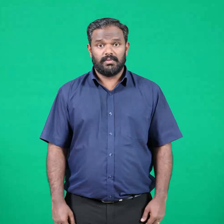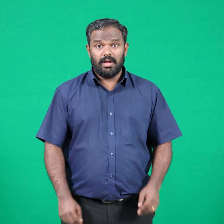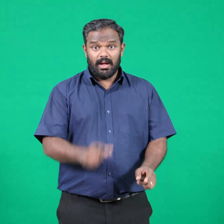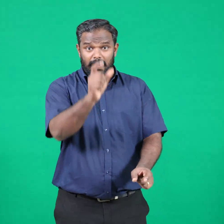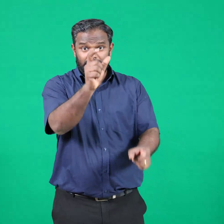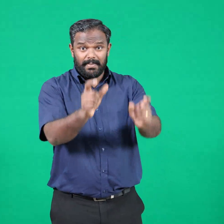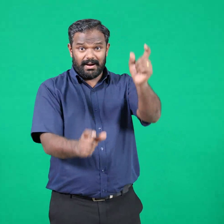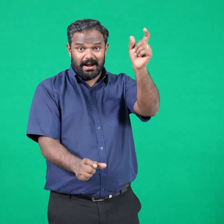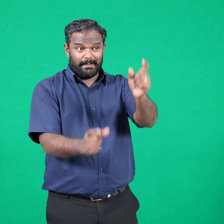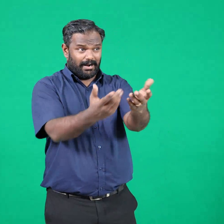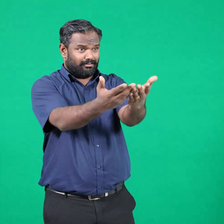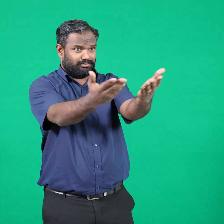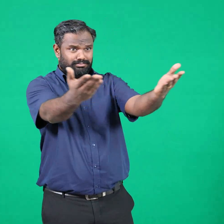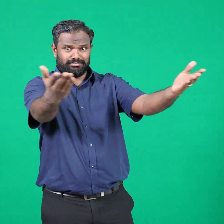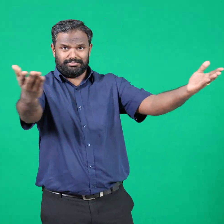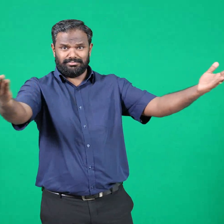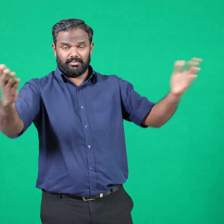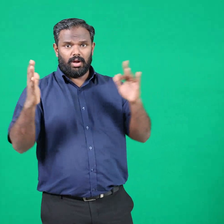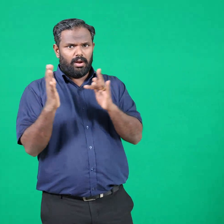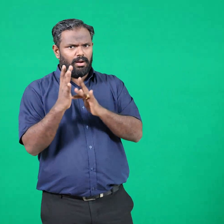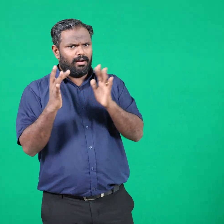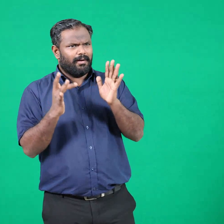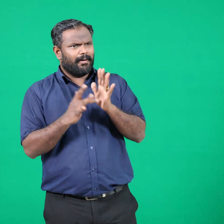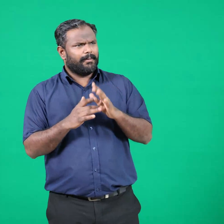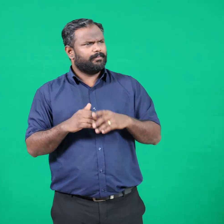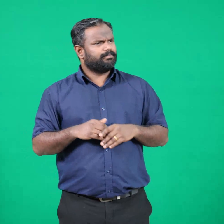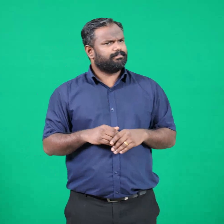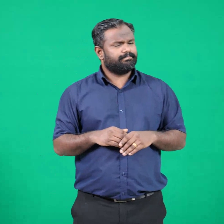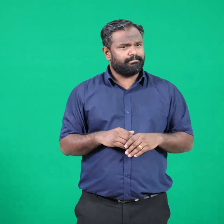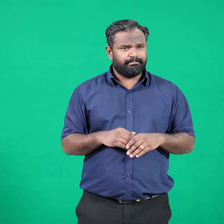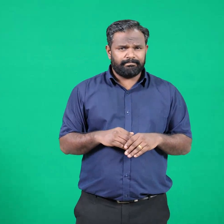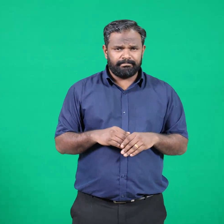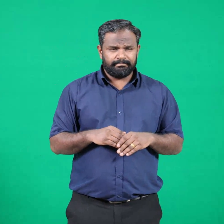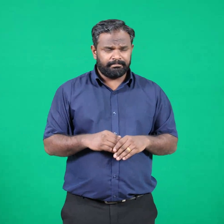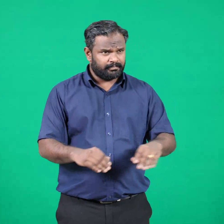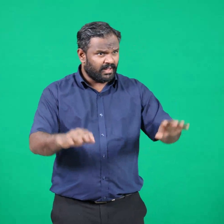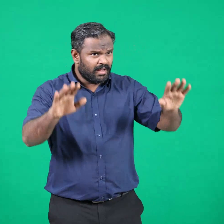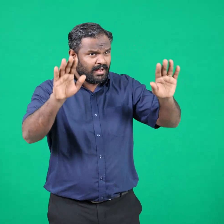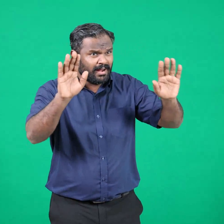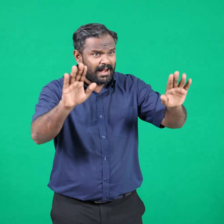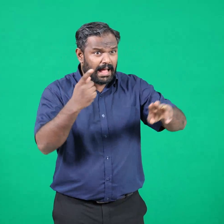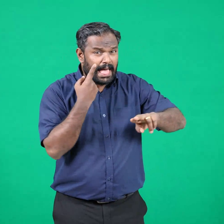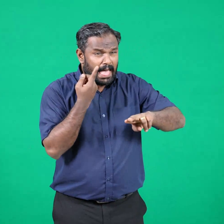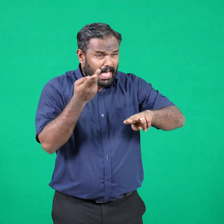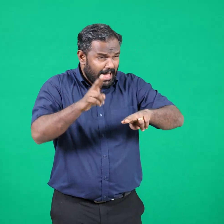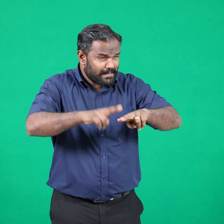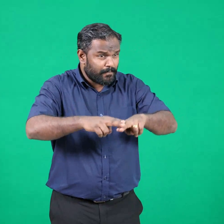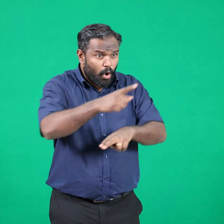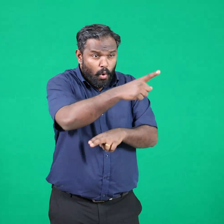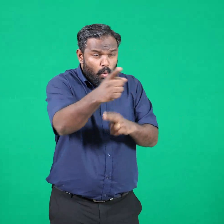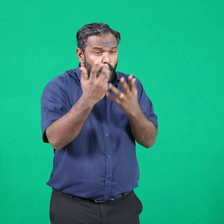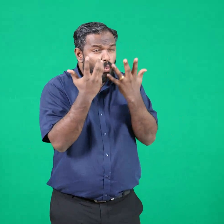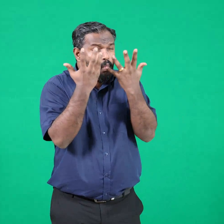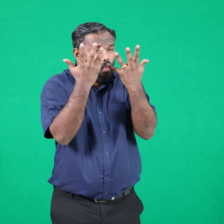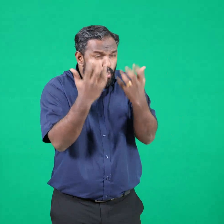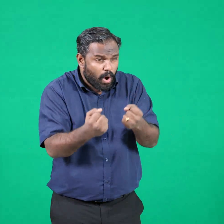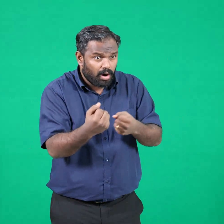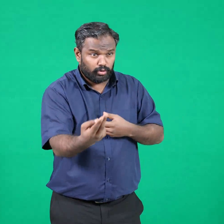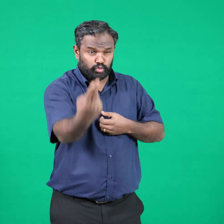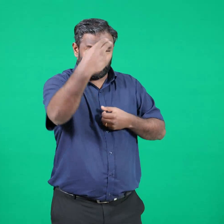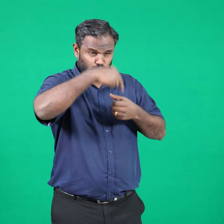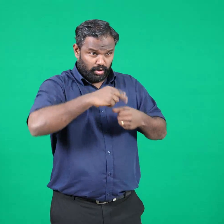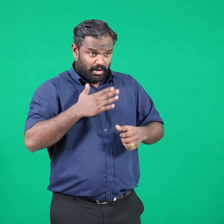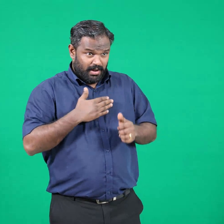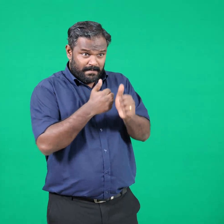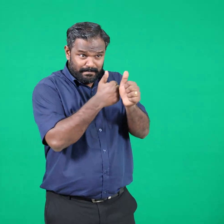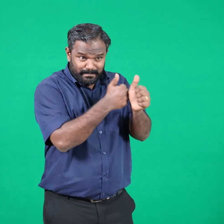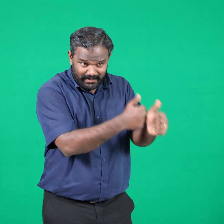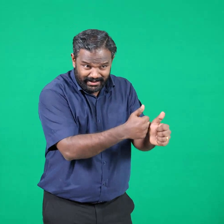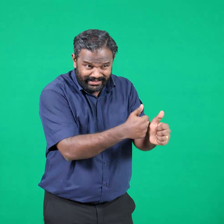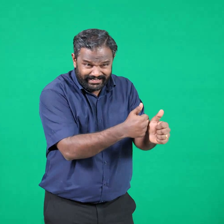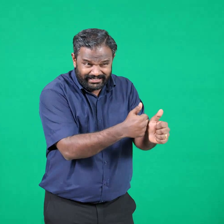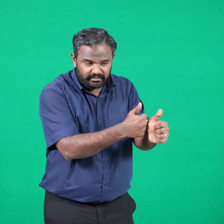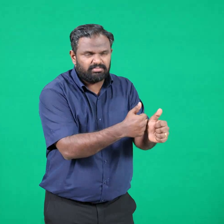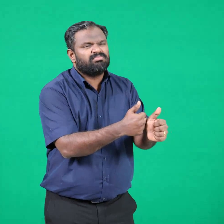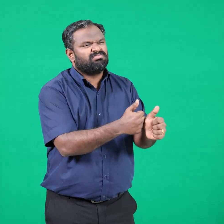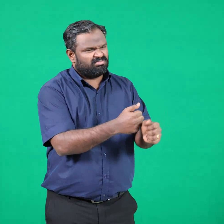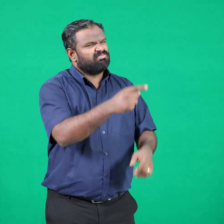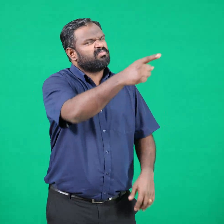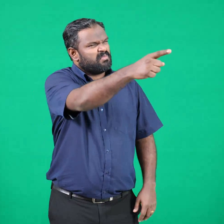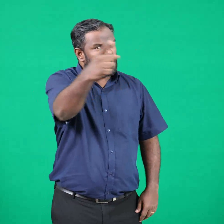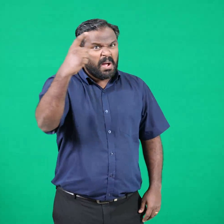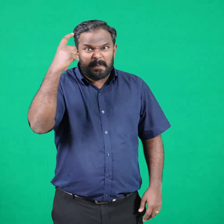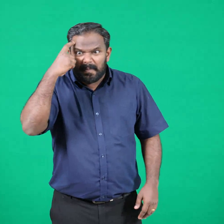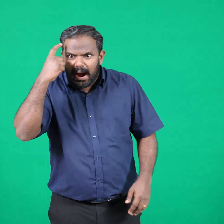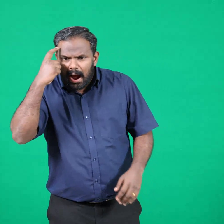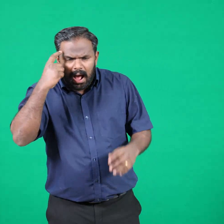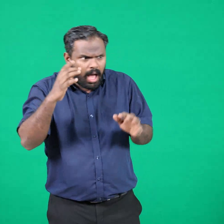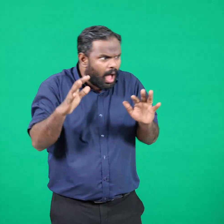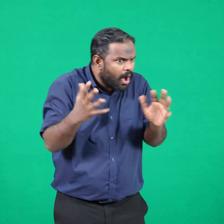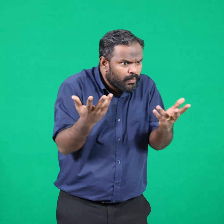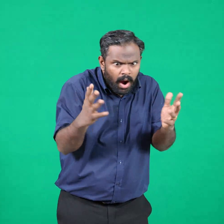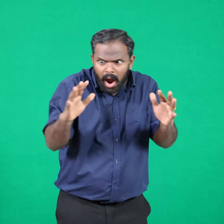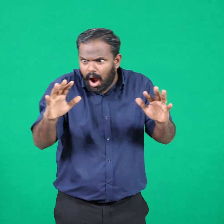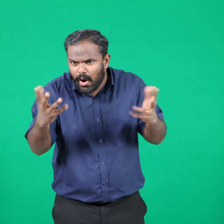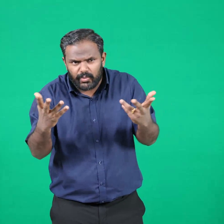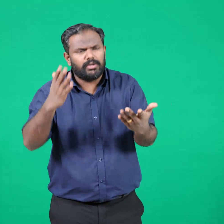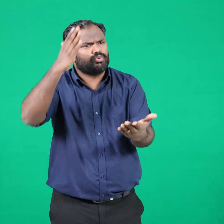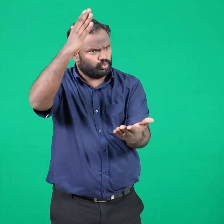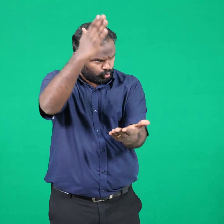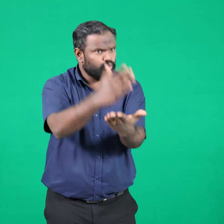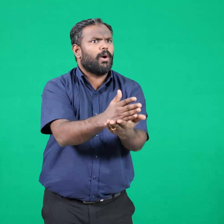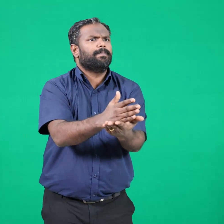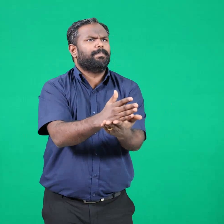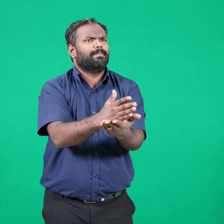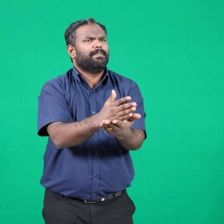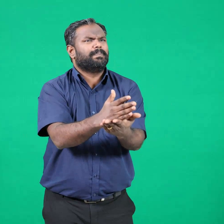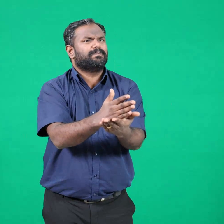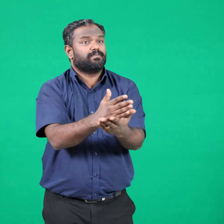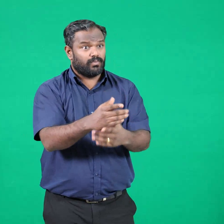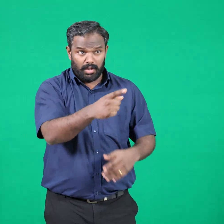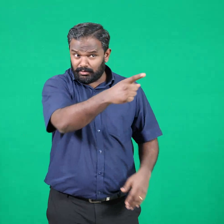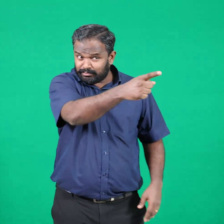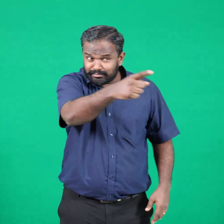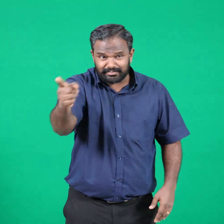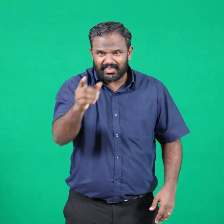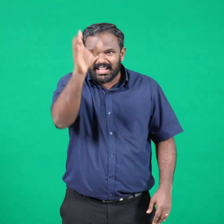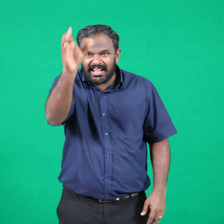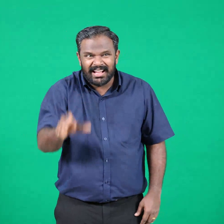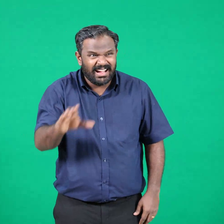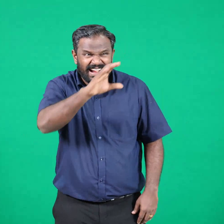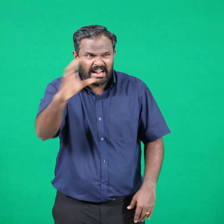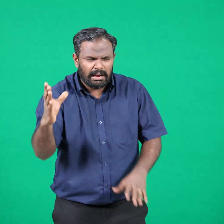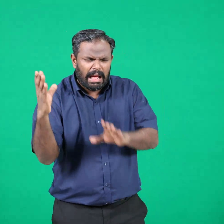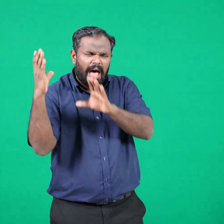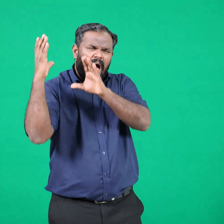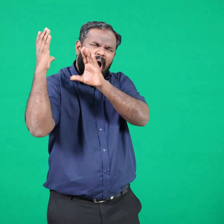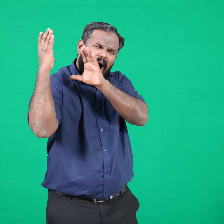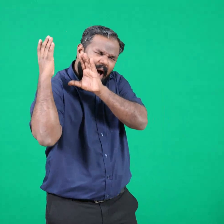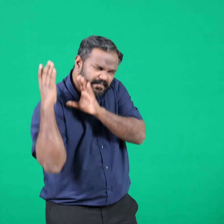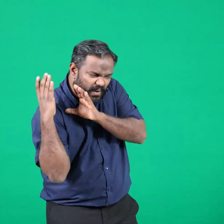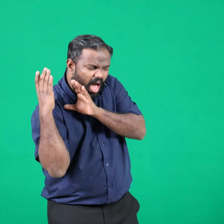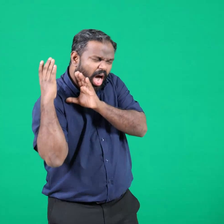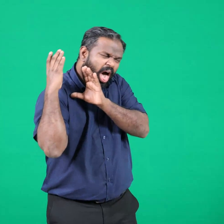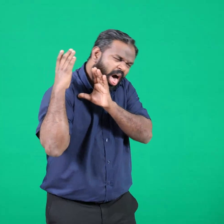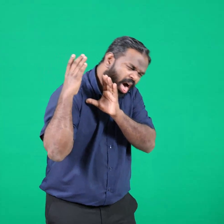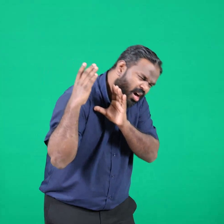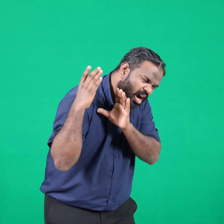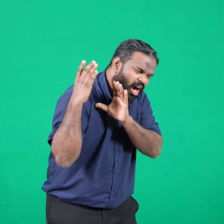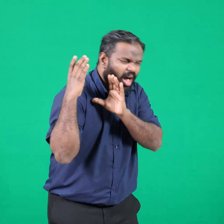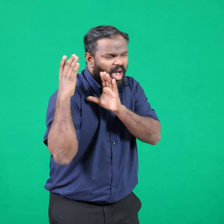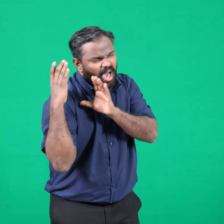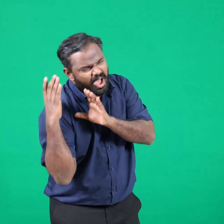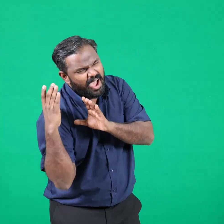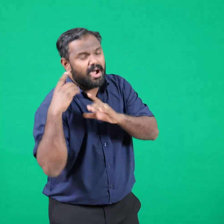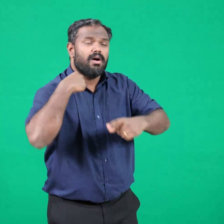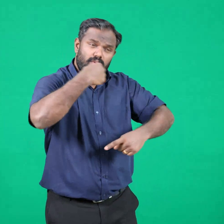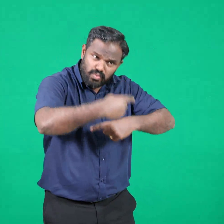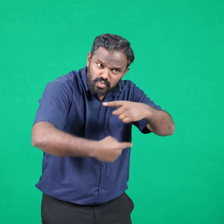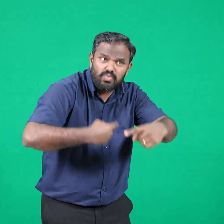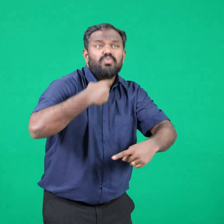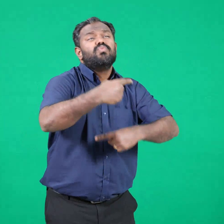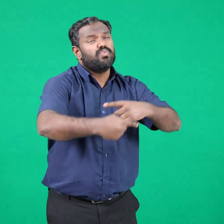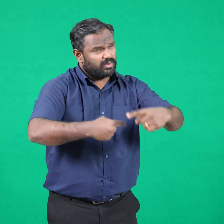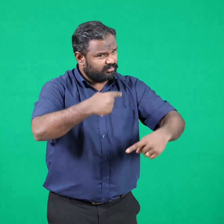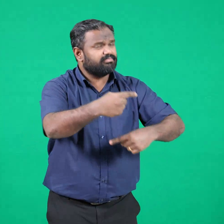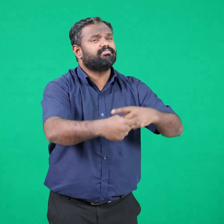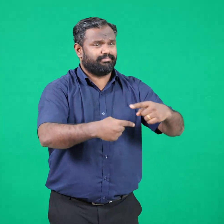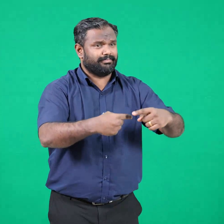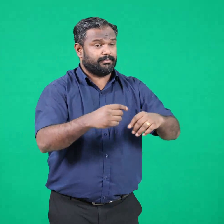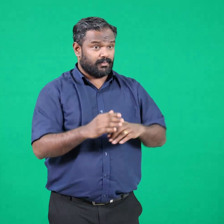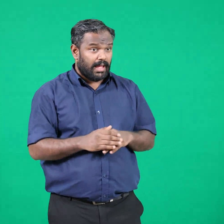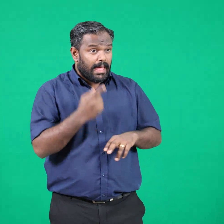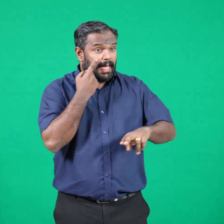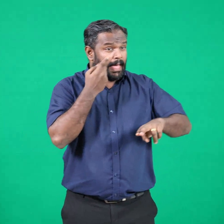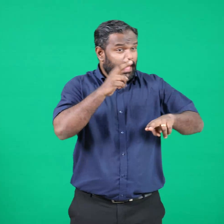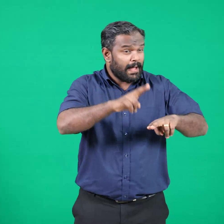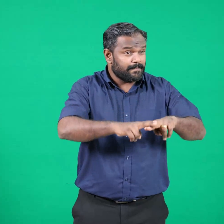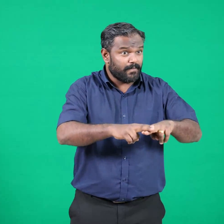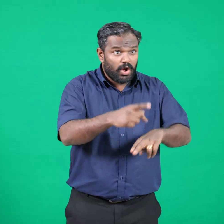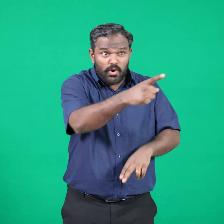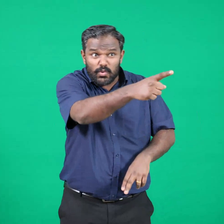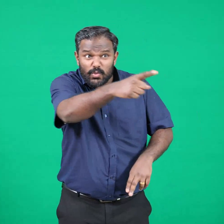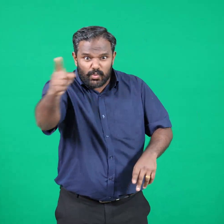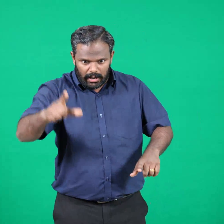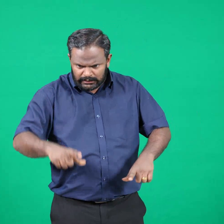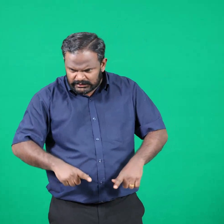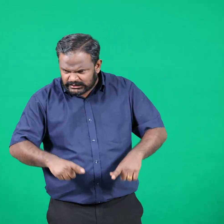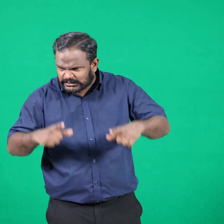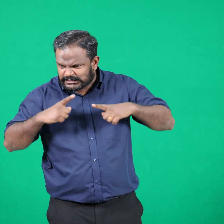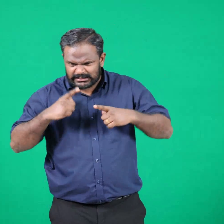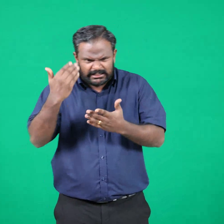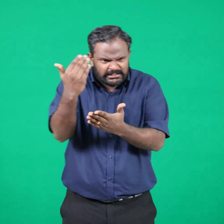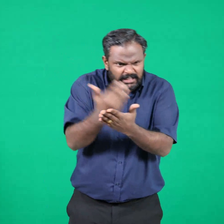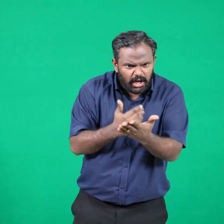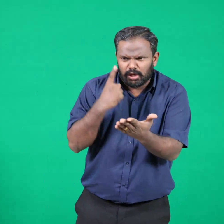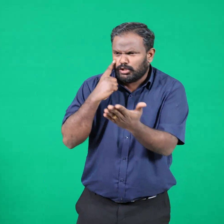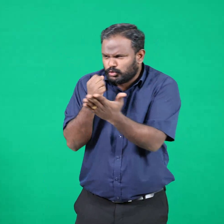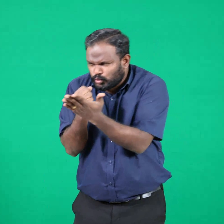Then Jesus said to all of them, "If anyone wants to come after Me, he must deny himself and take up his cross daily and follow Me.